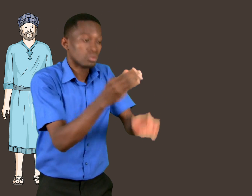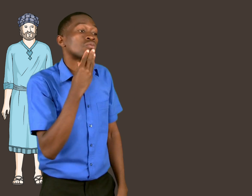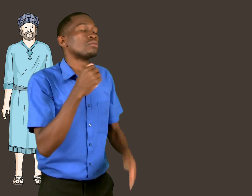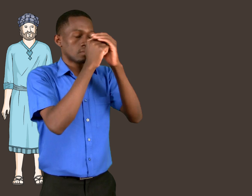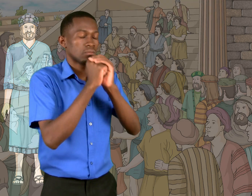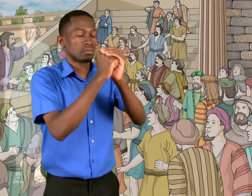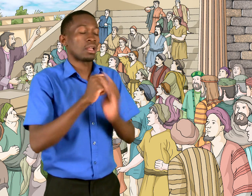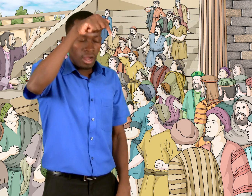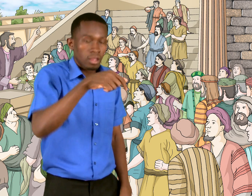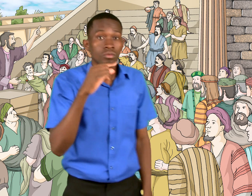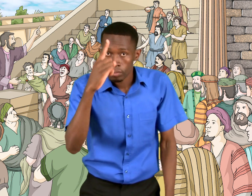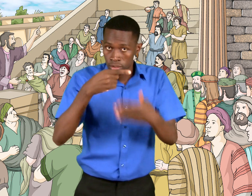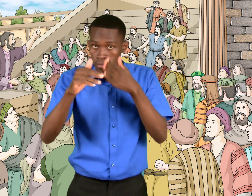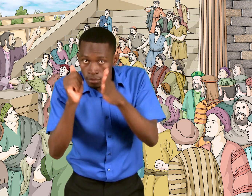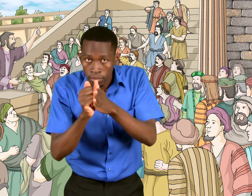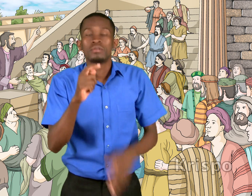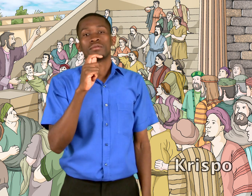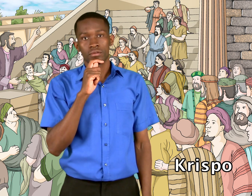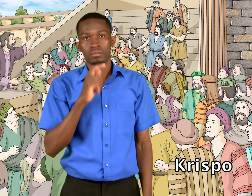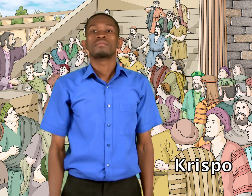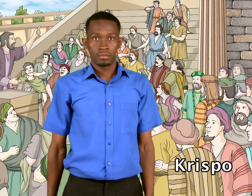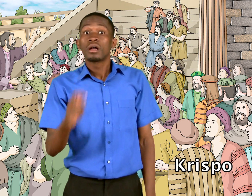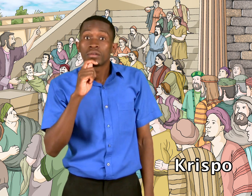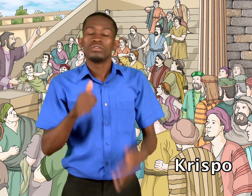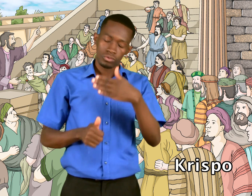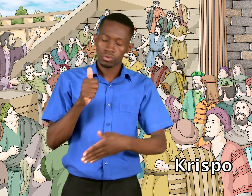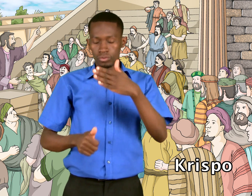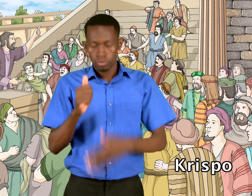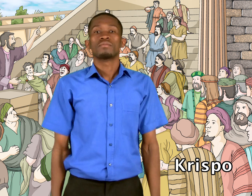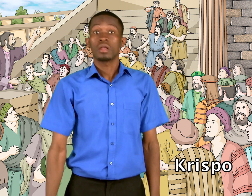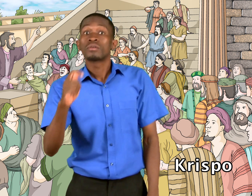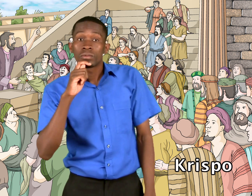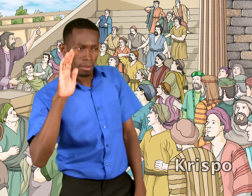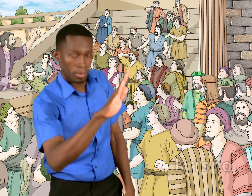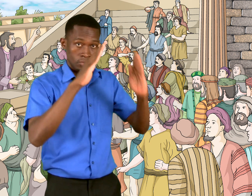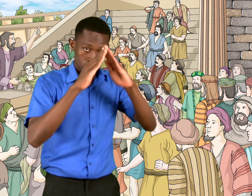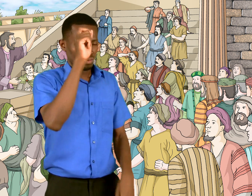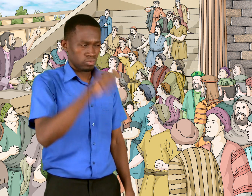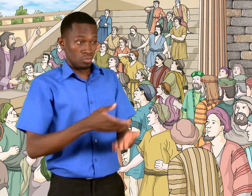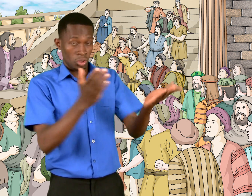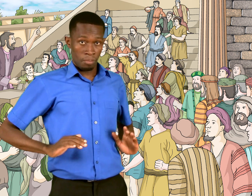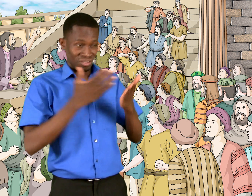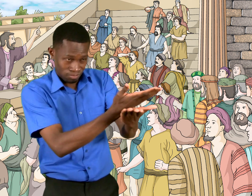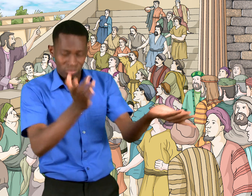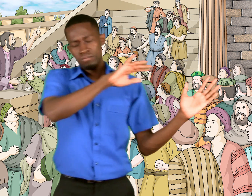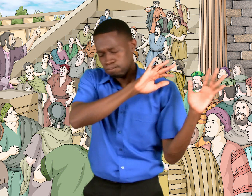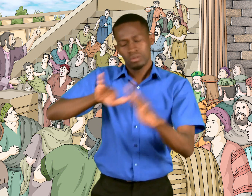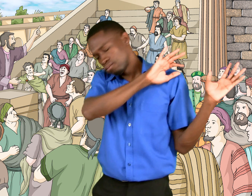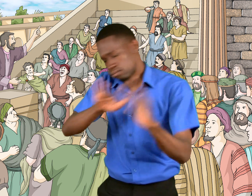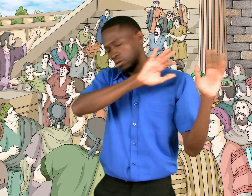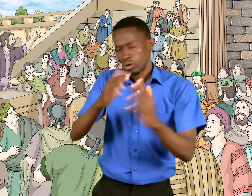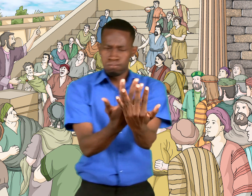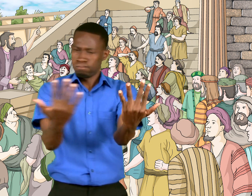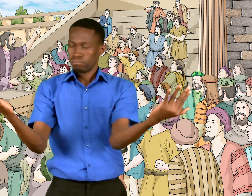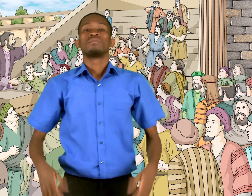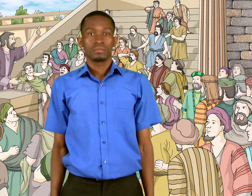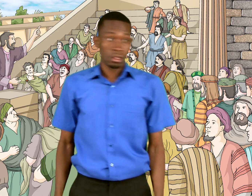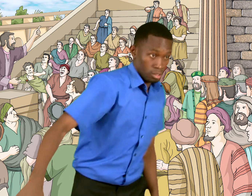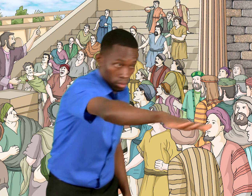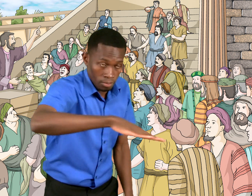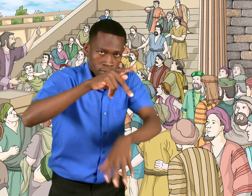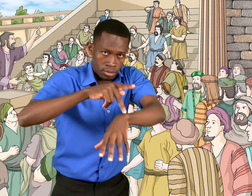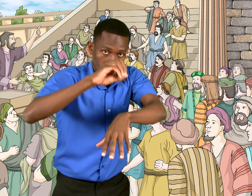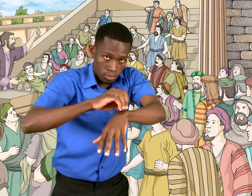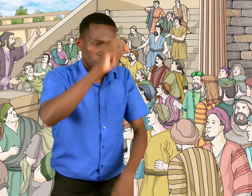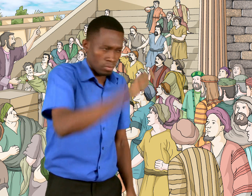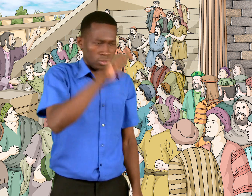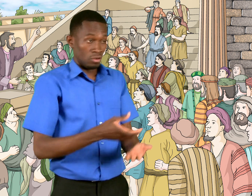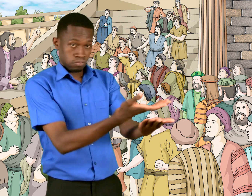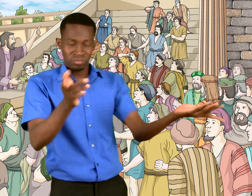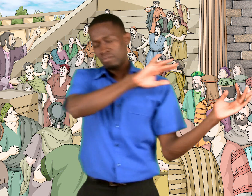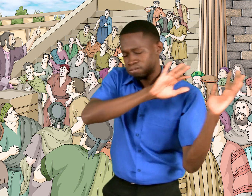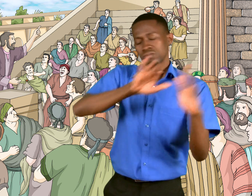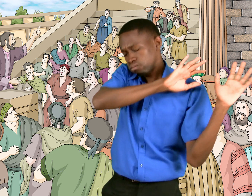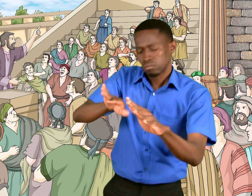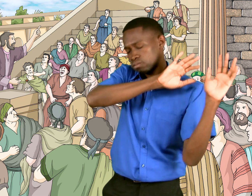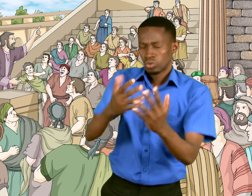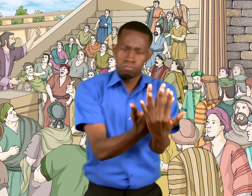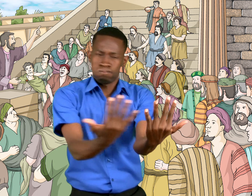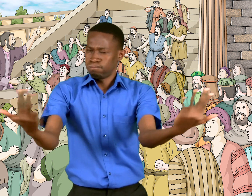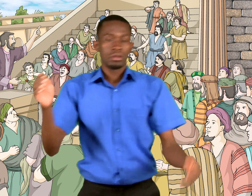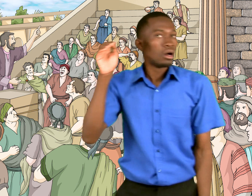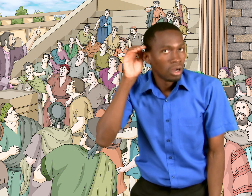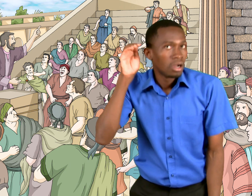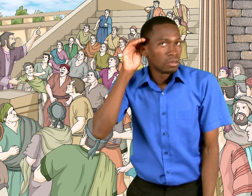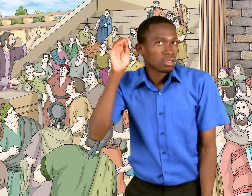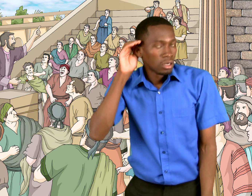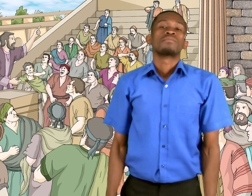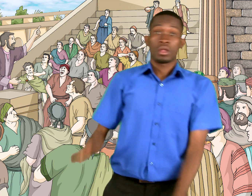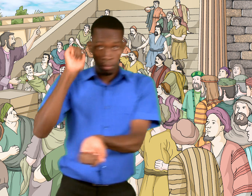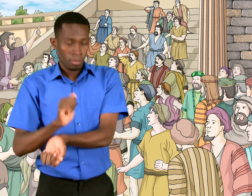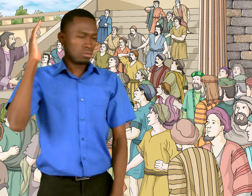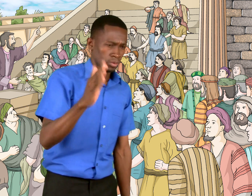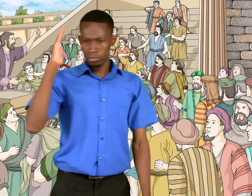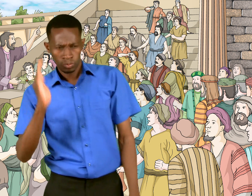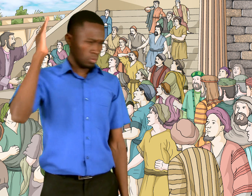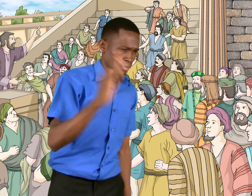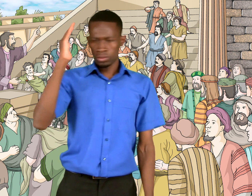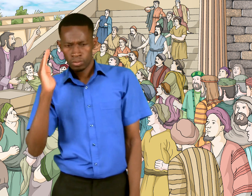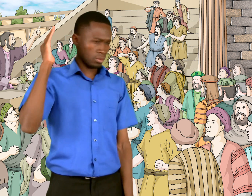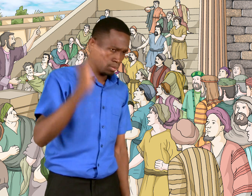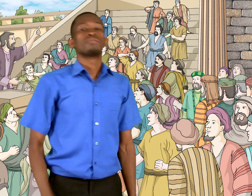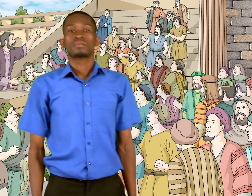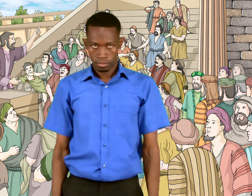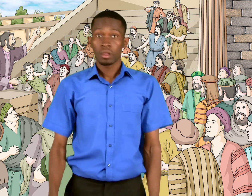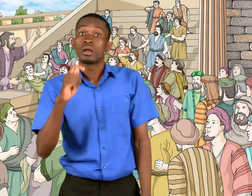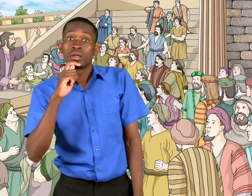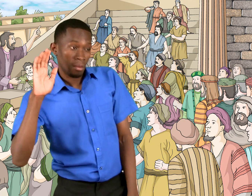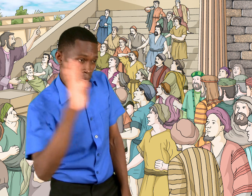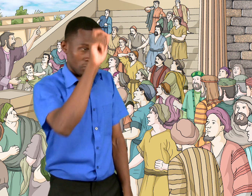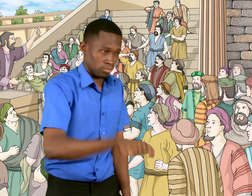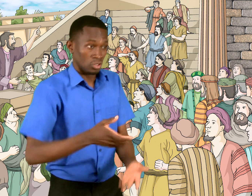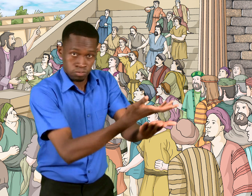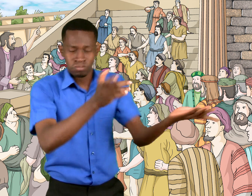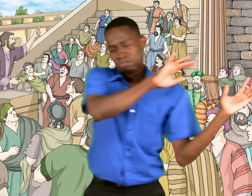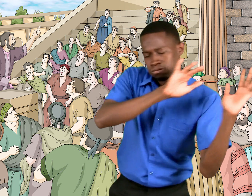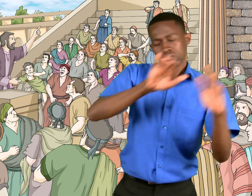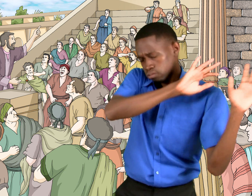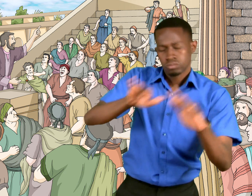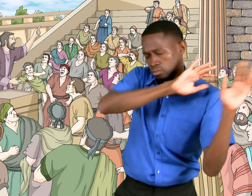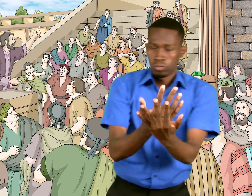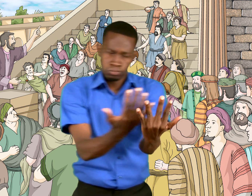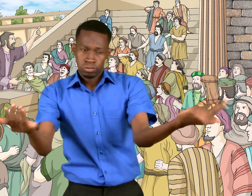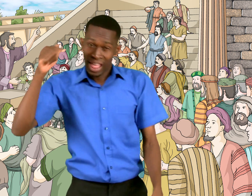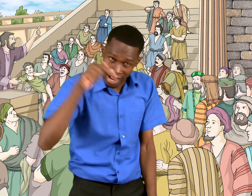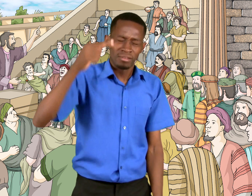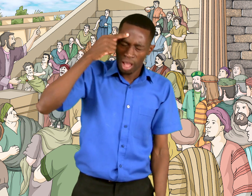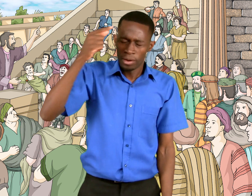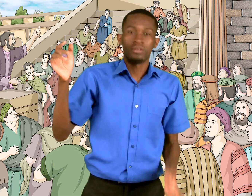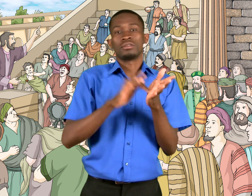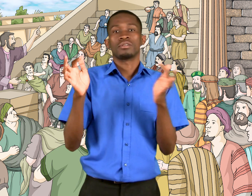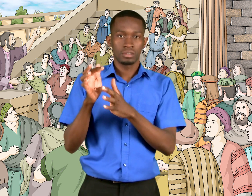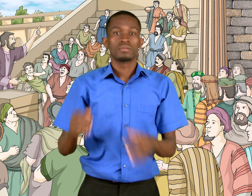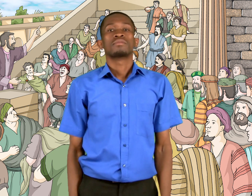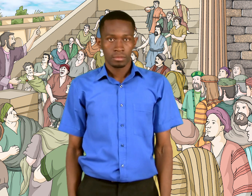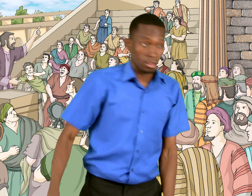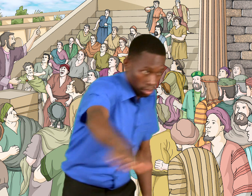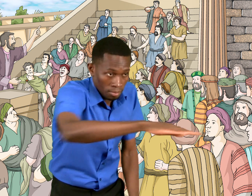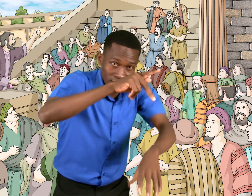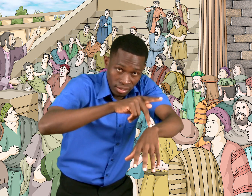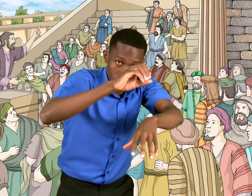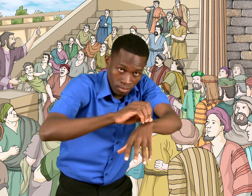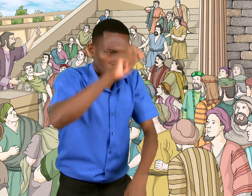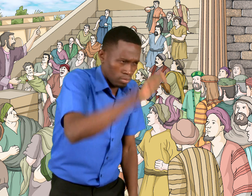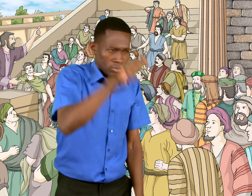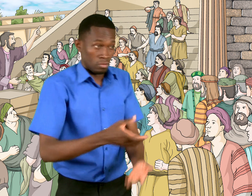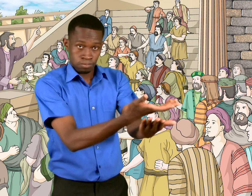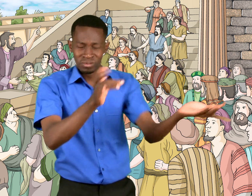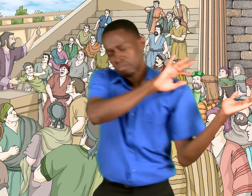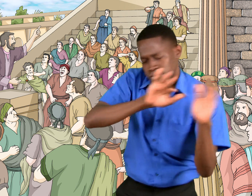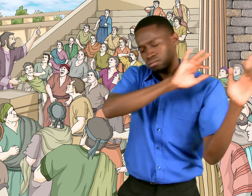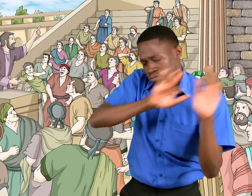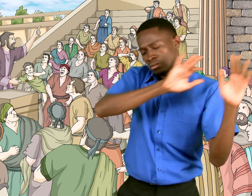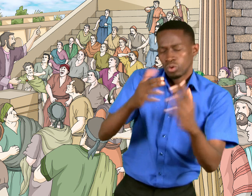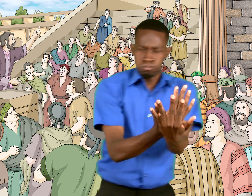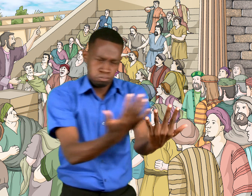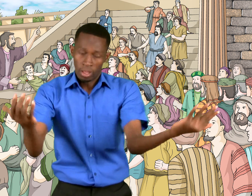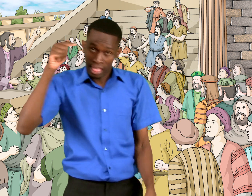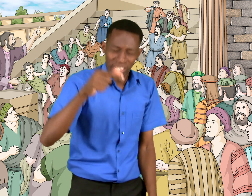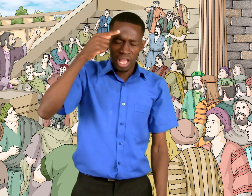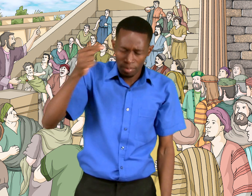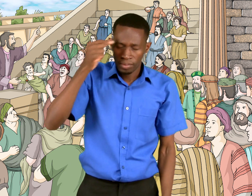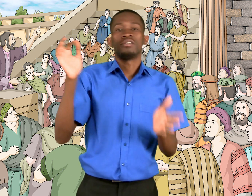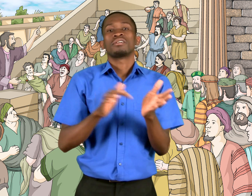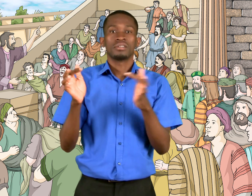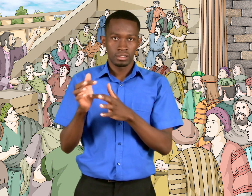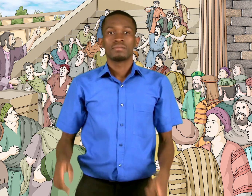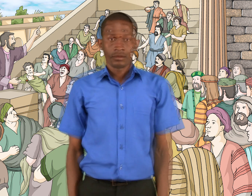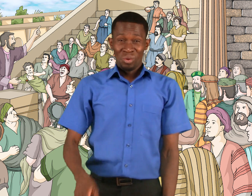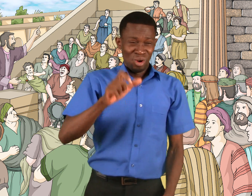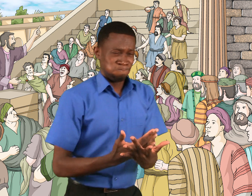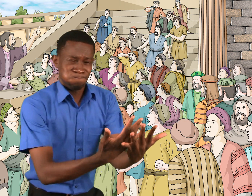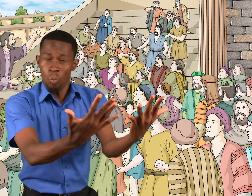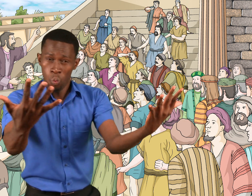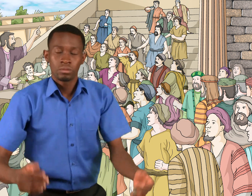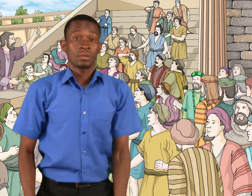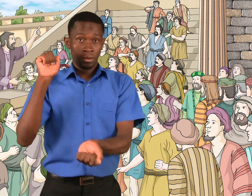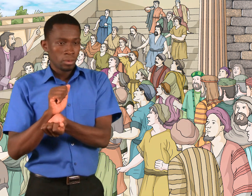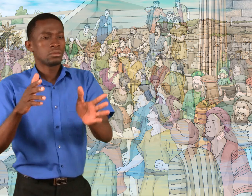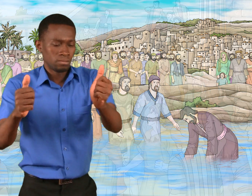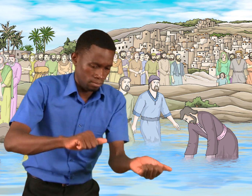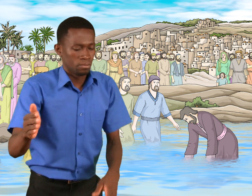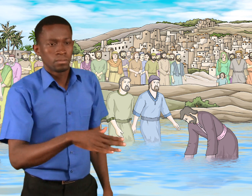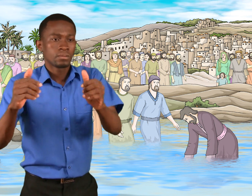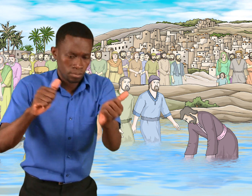Crispus, the synagogue leader, and his whole household believed in the Lord.